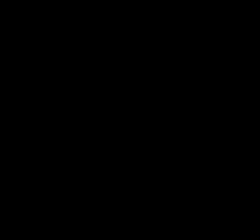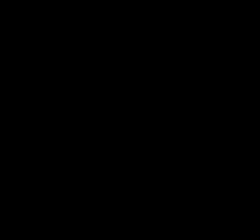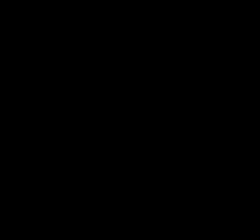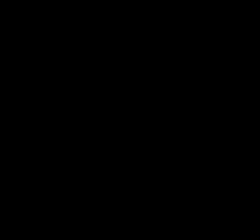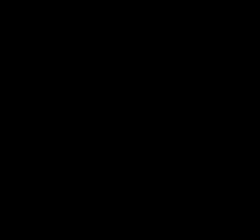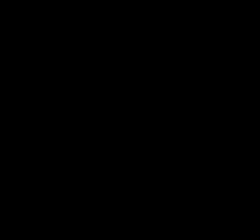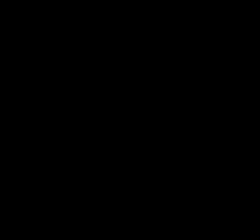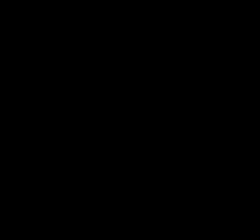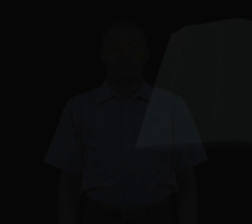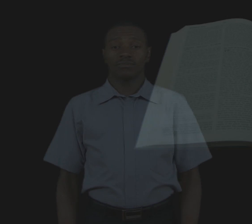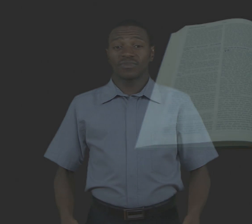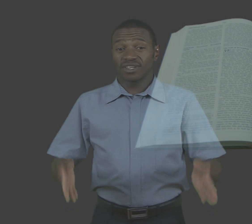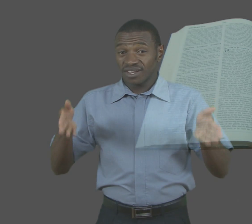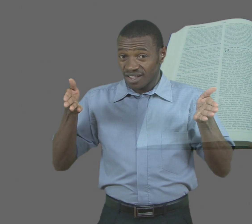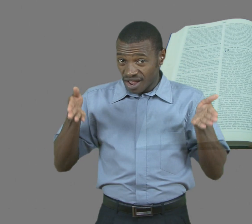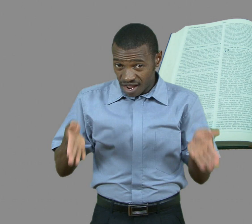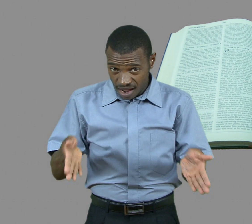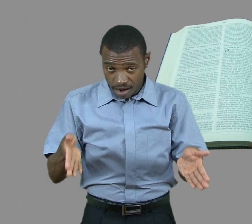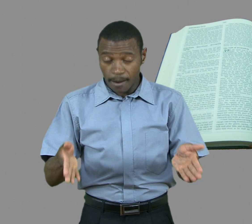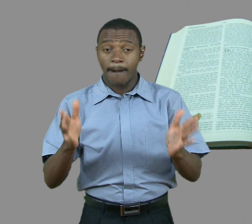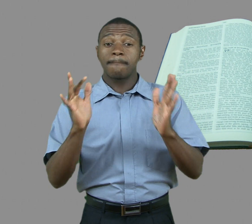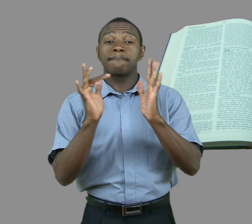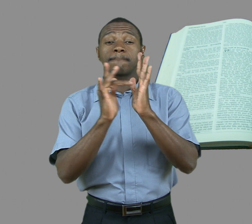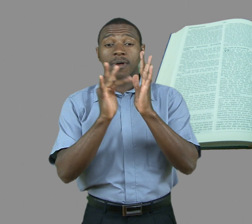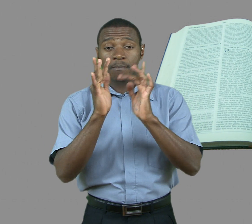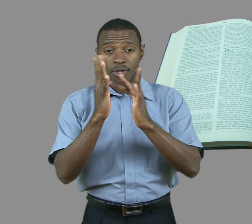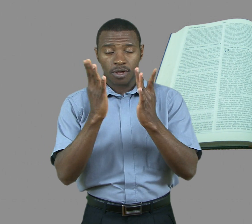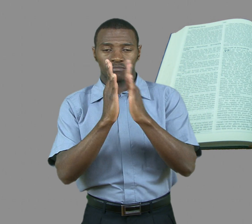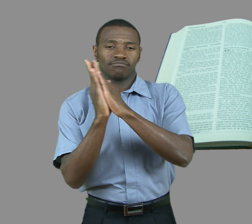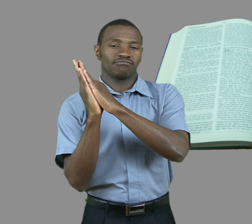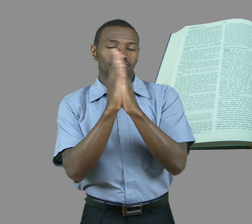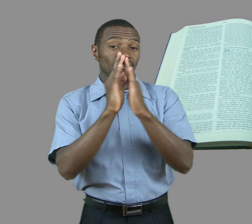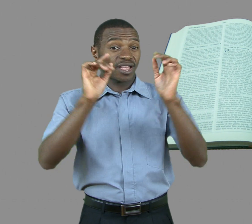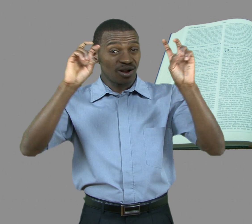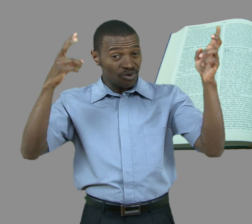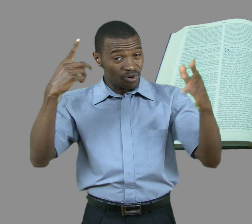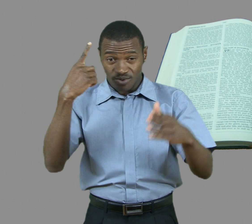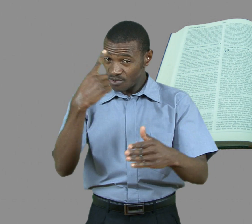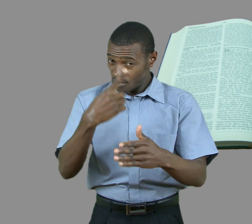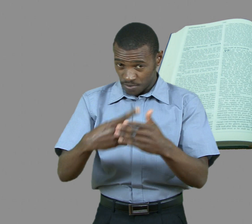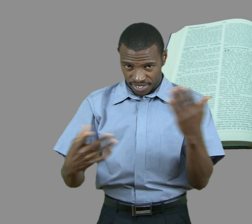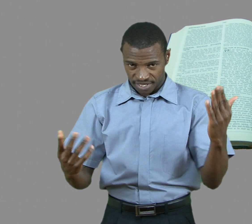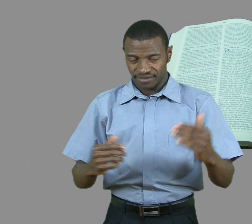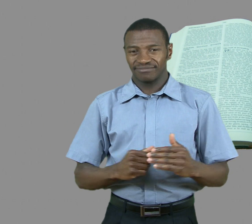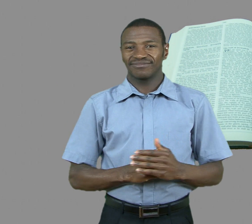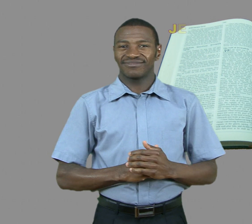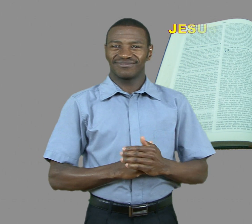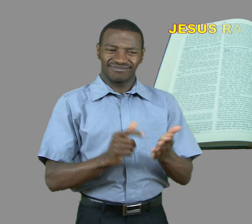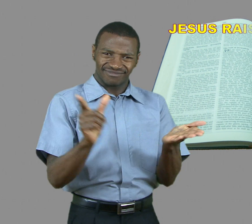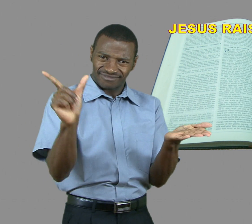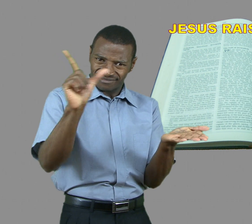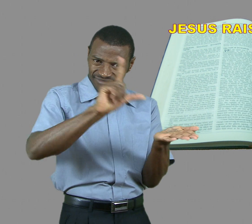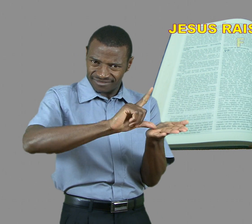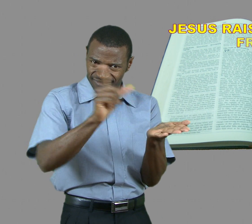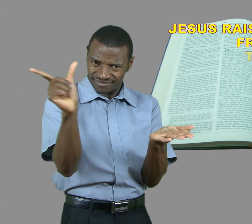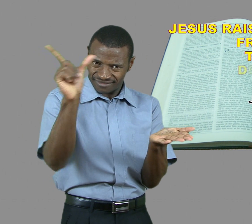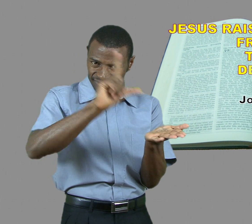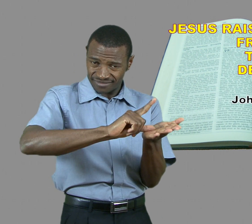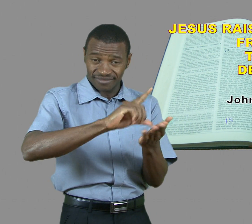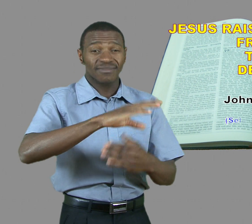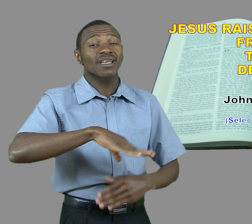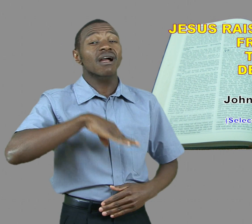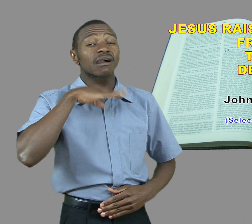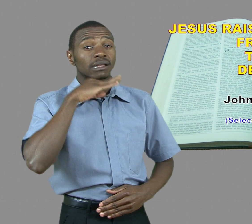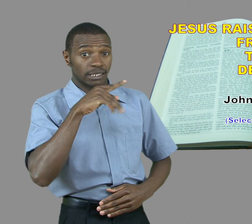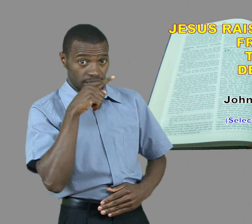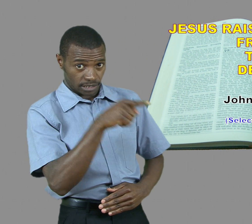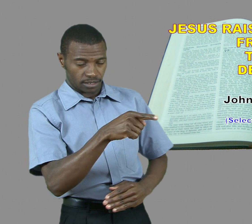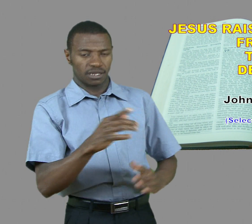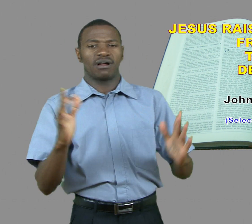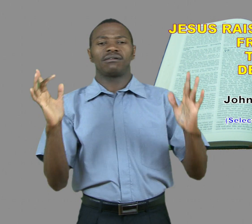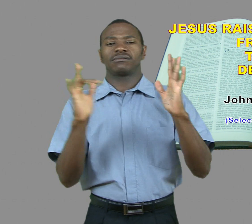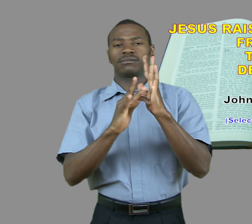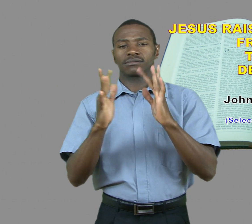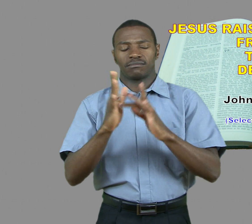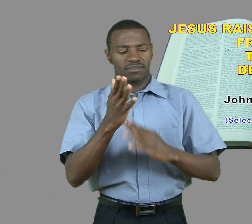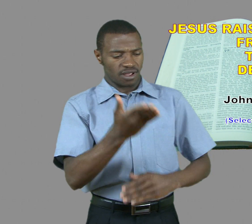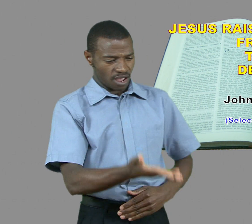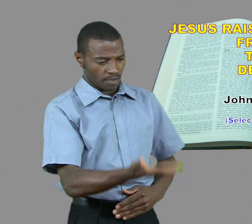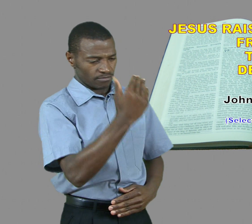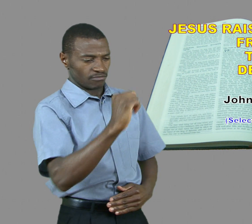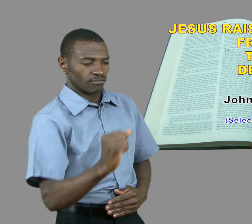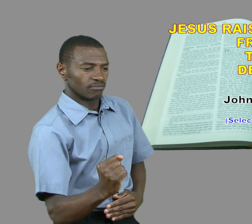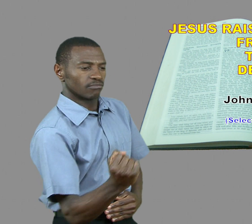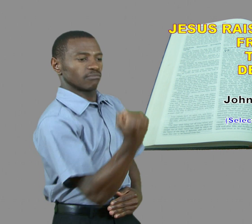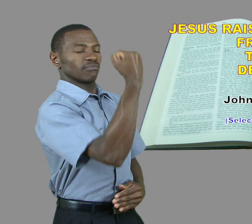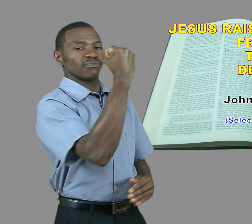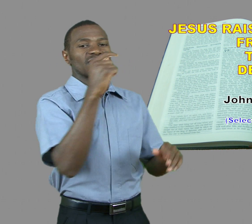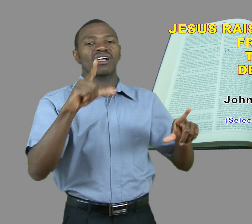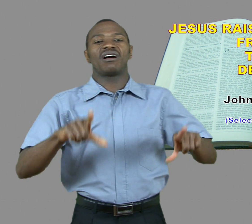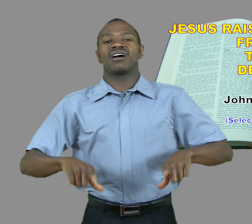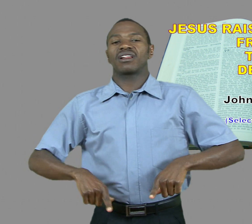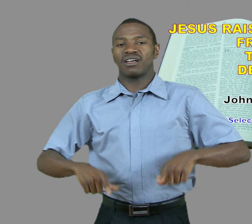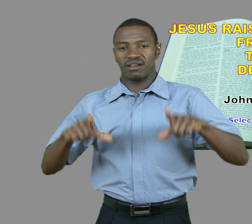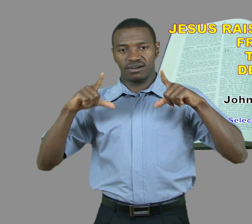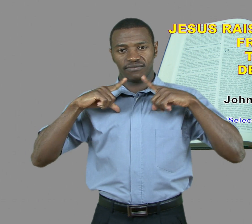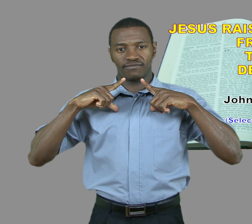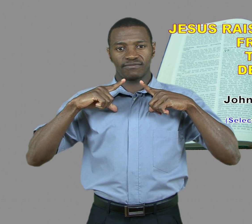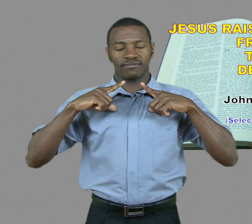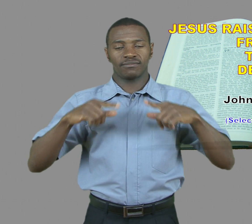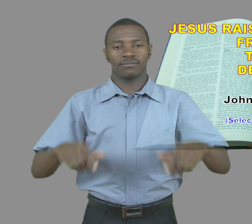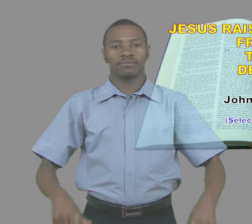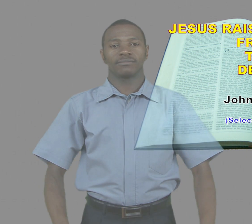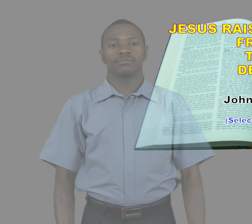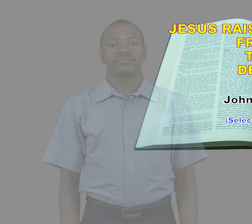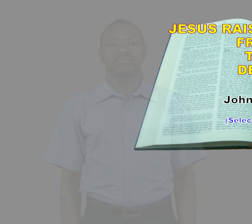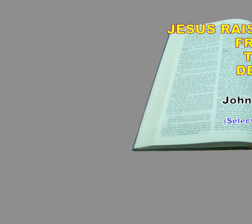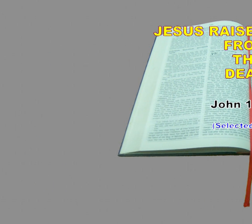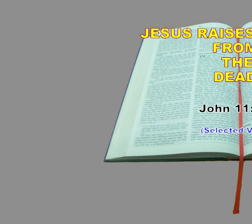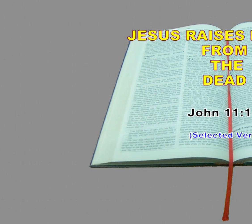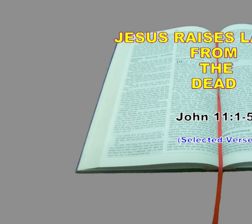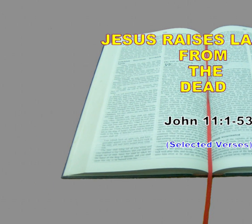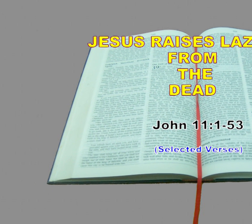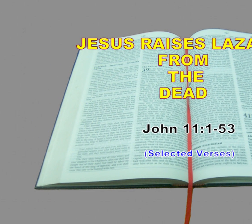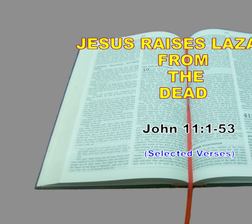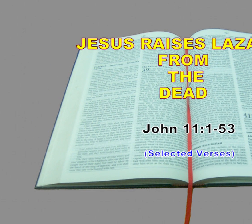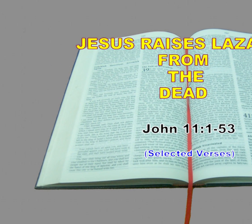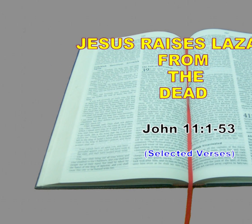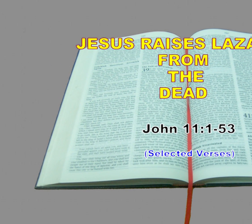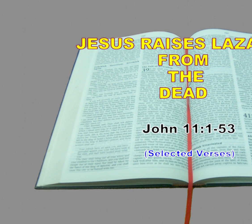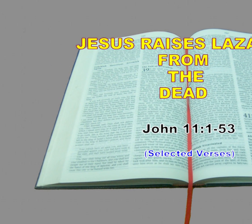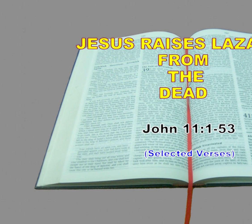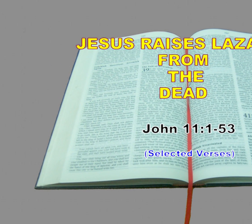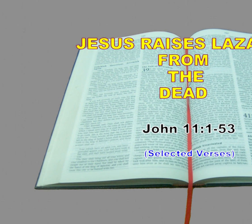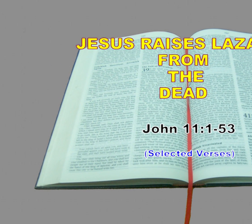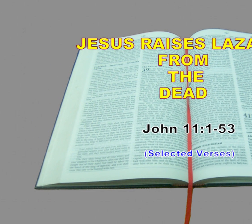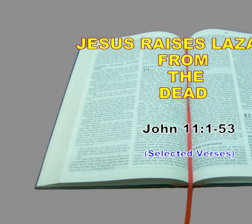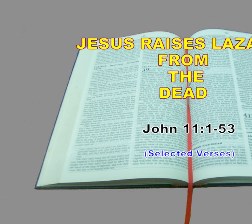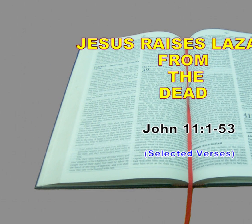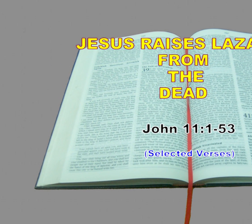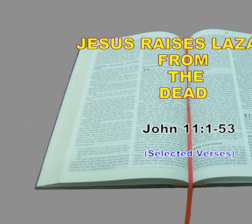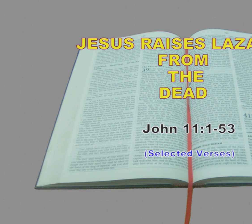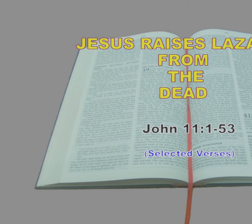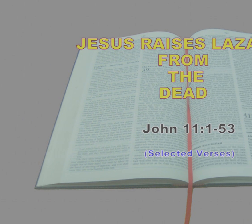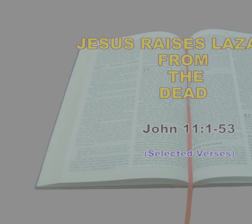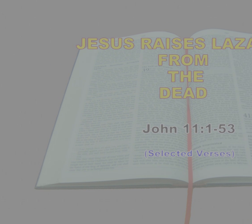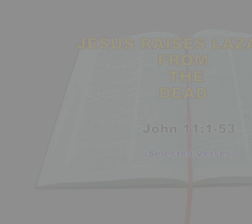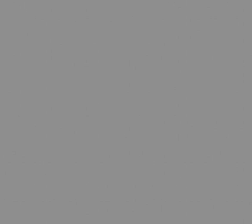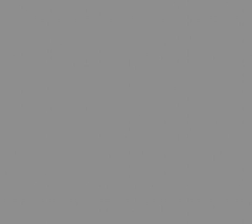Jesus raises Lazarus from the dead